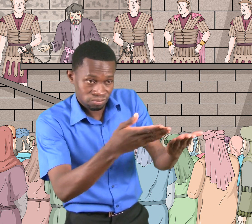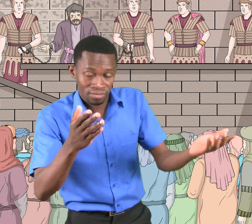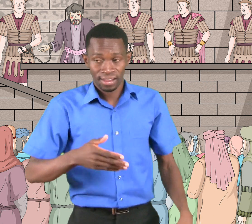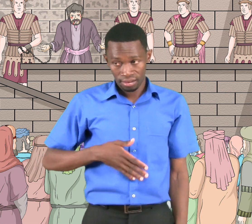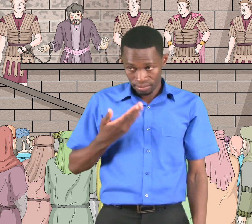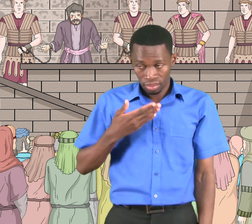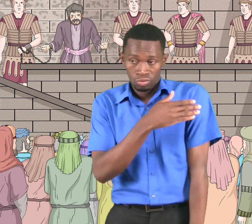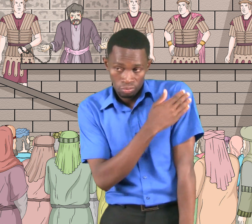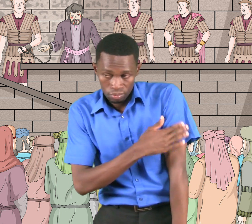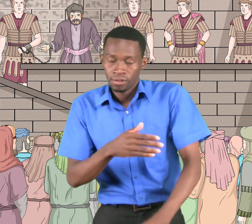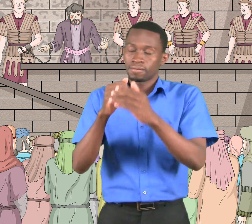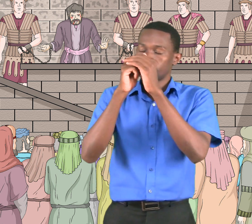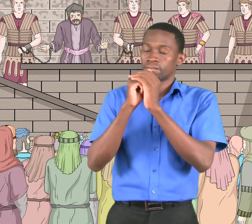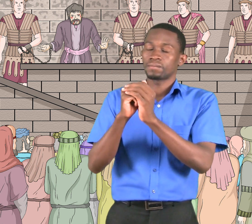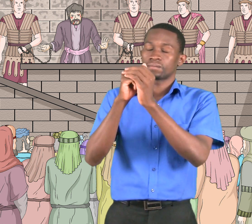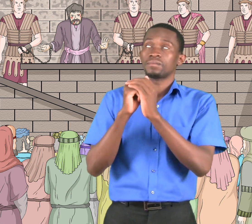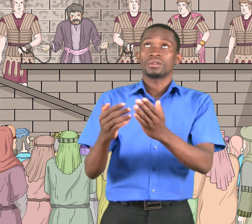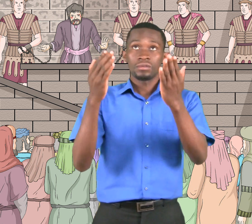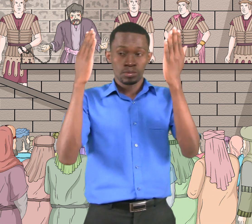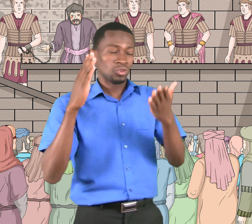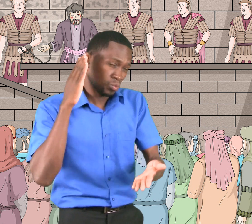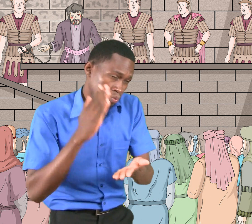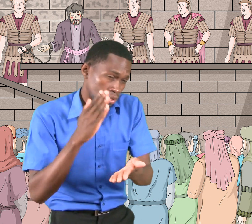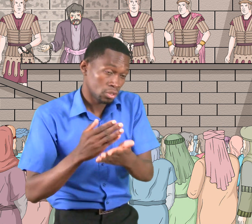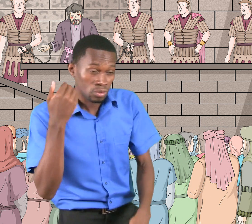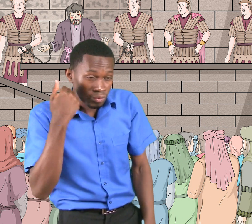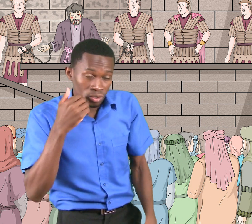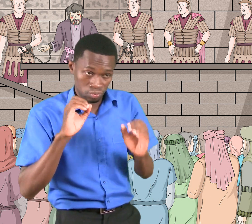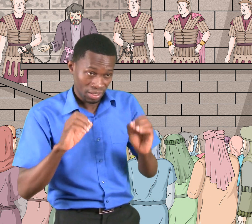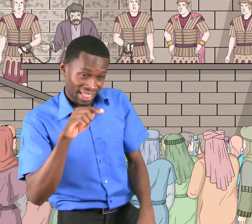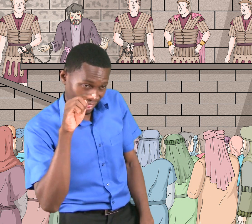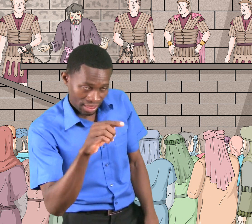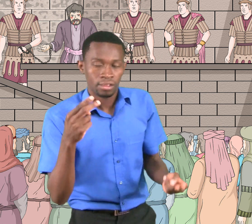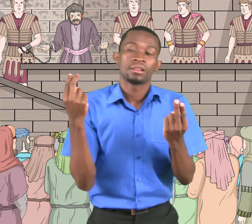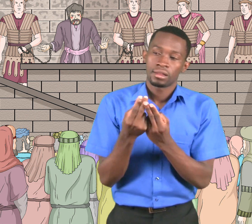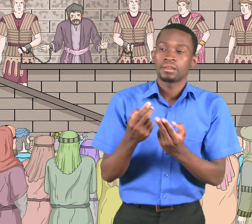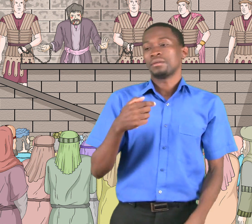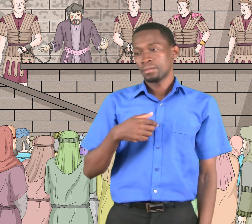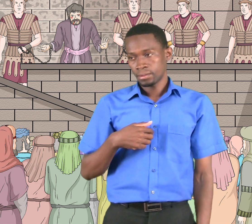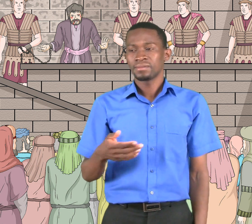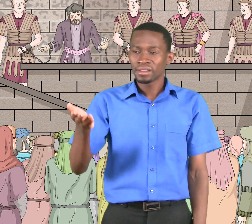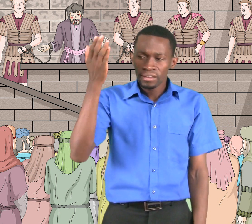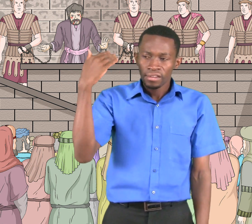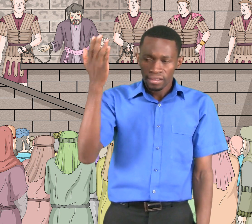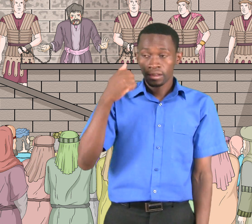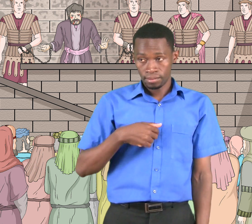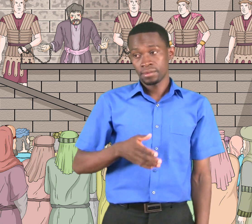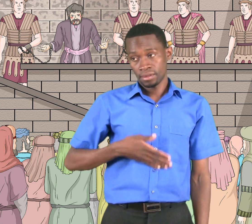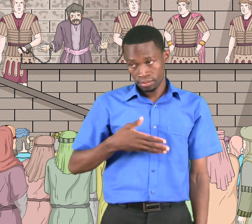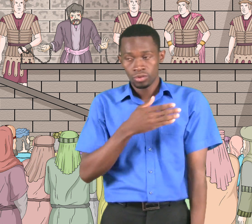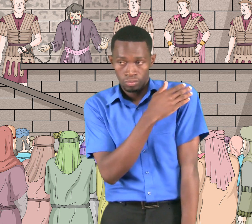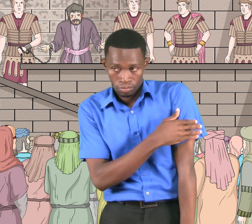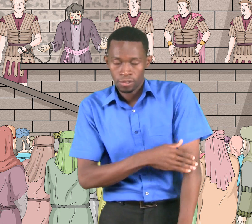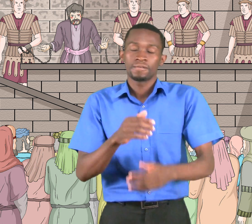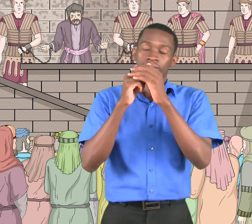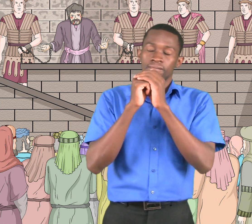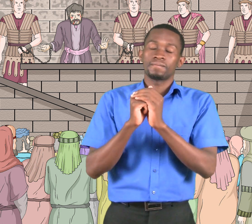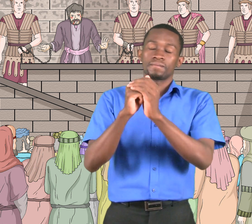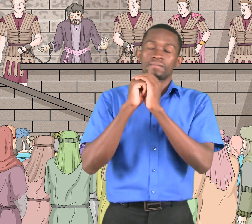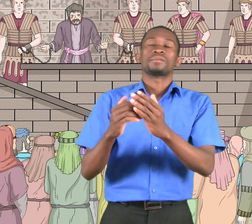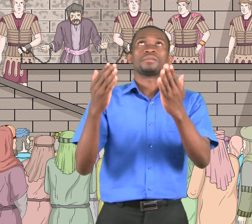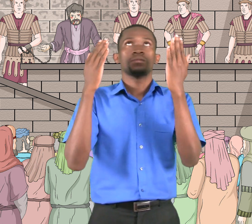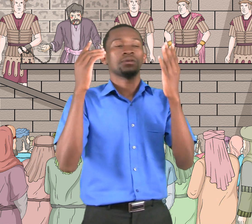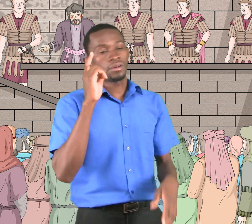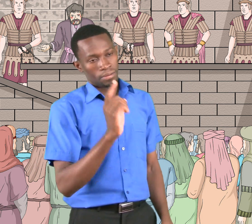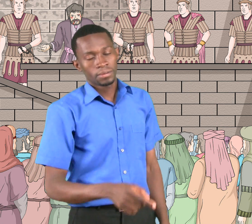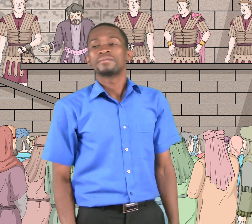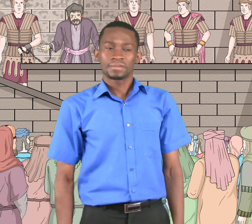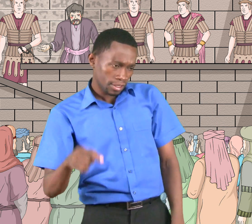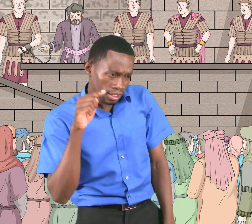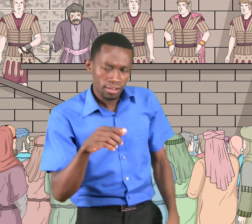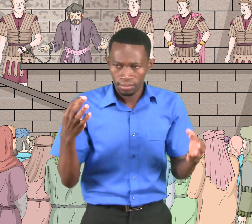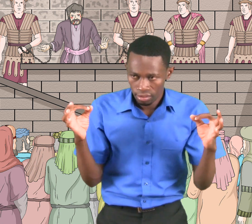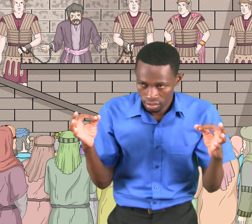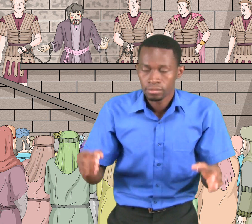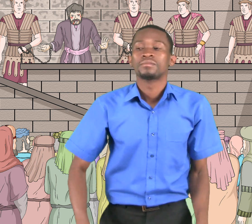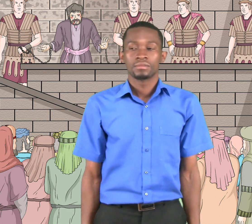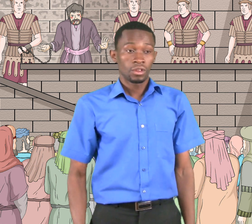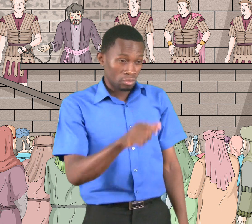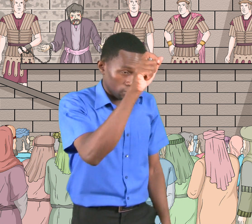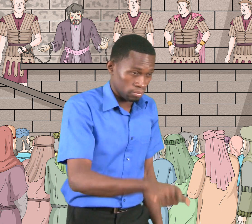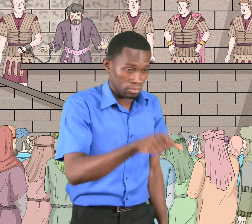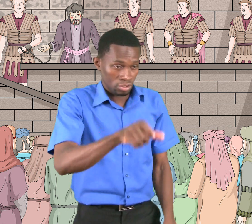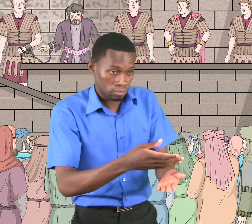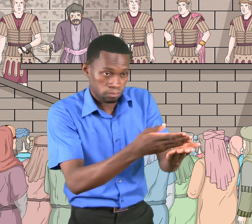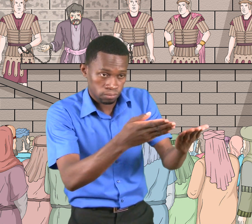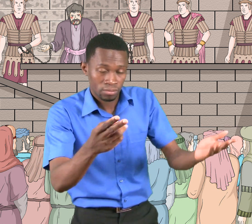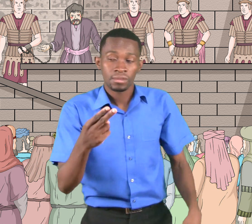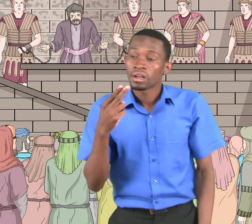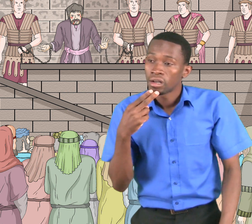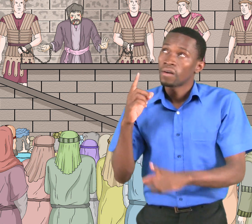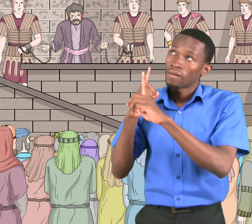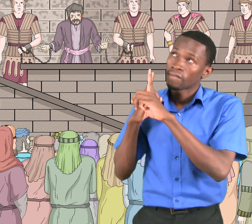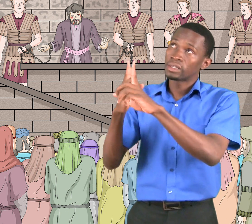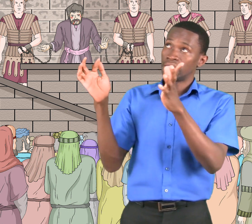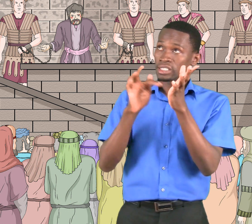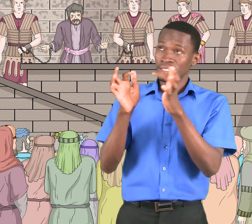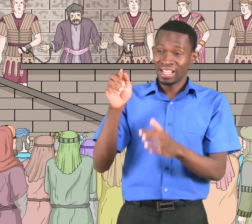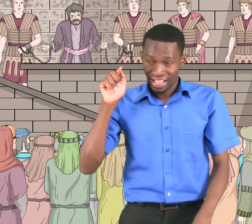I am just as zealous for God as any of you here today.